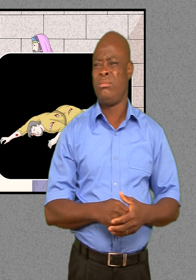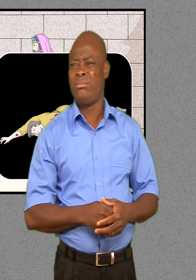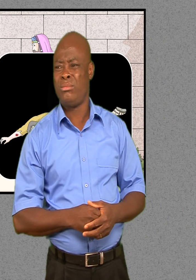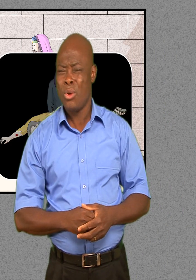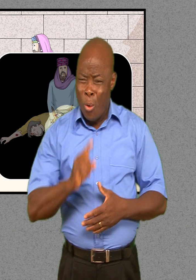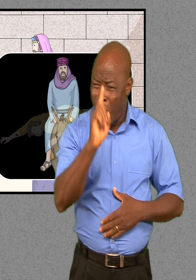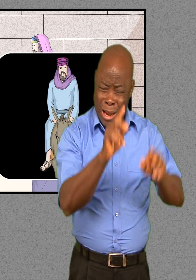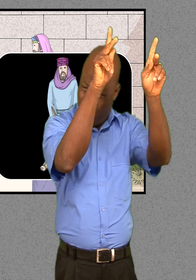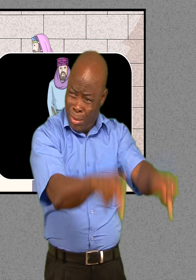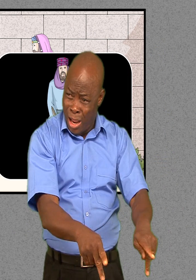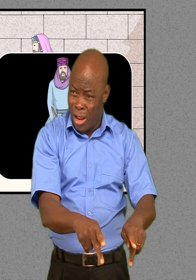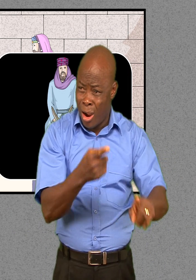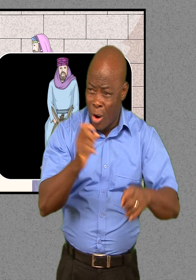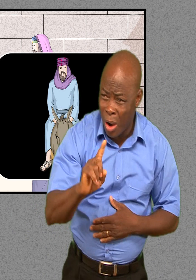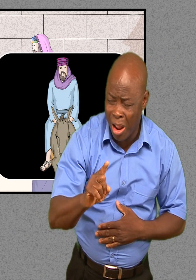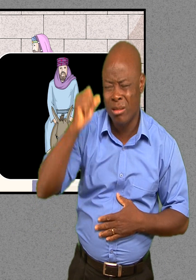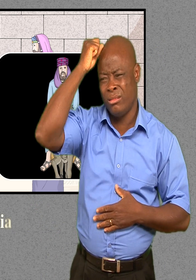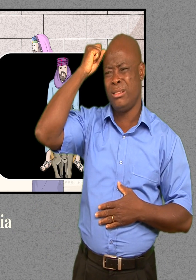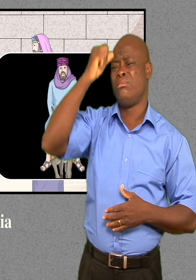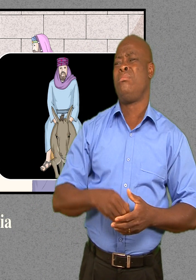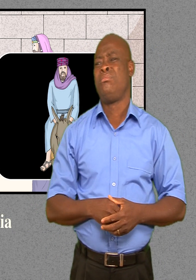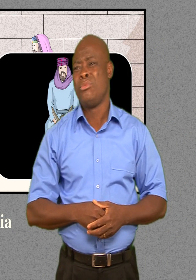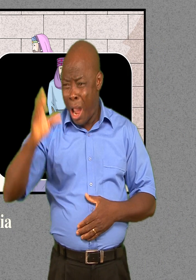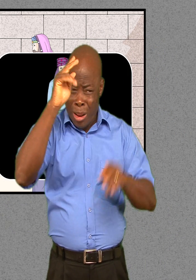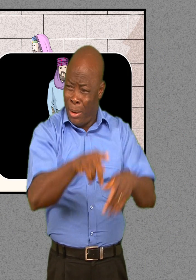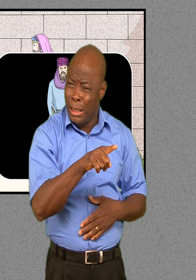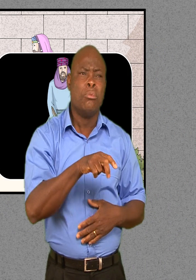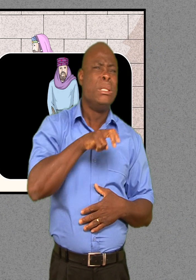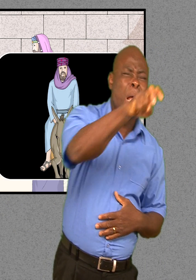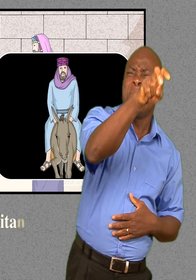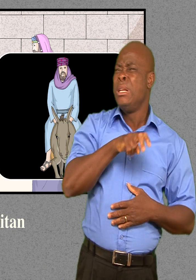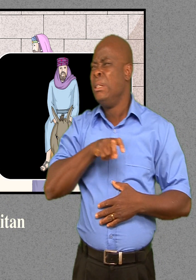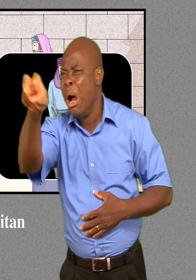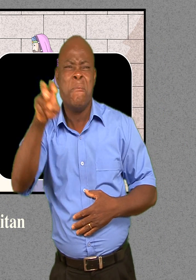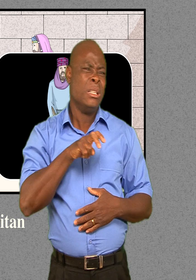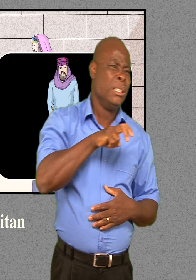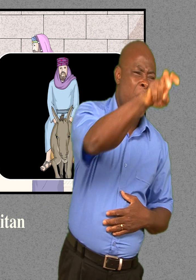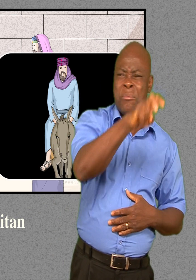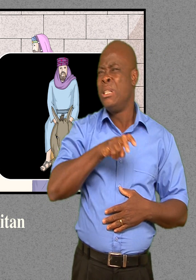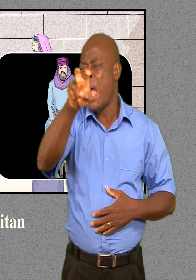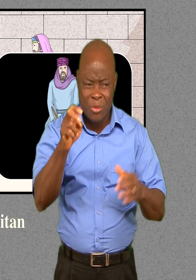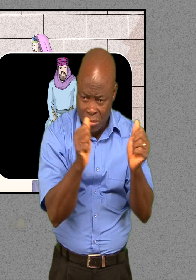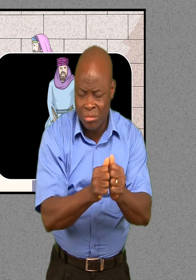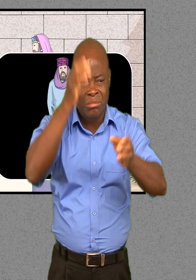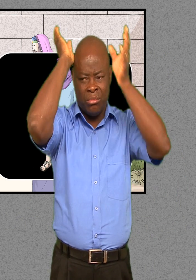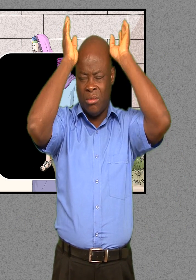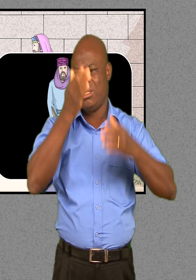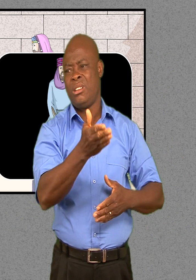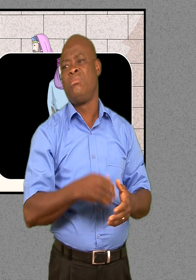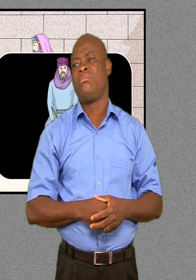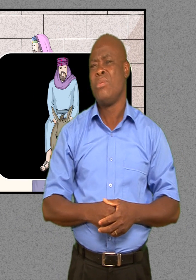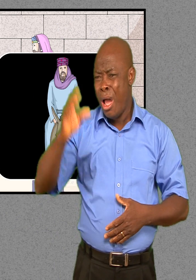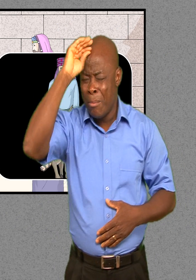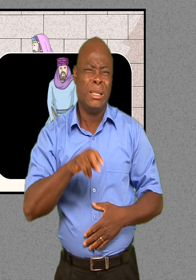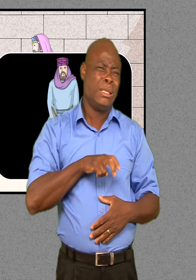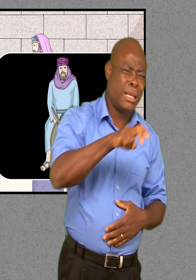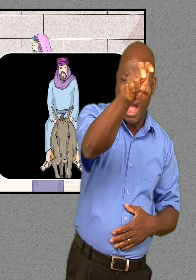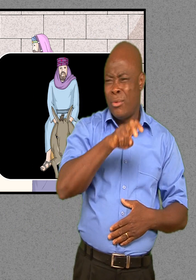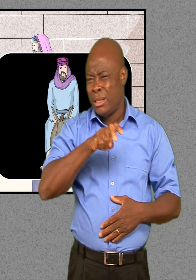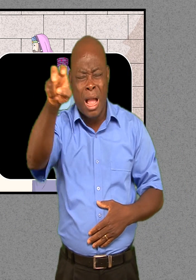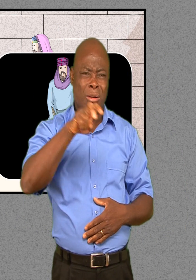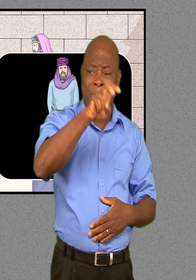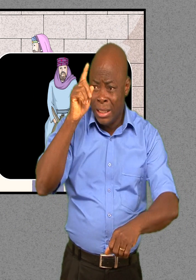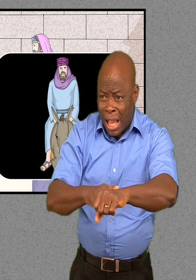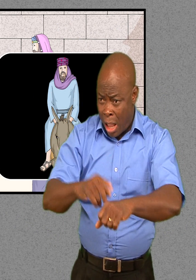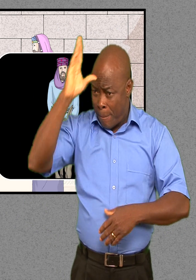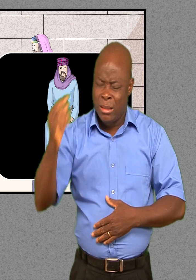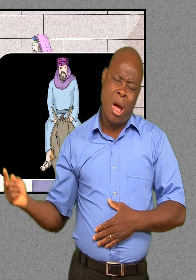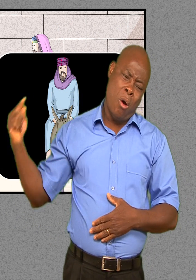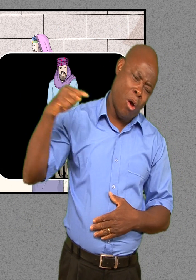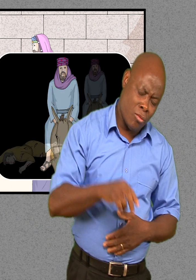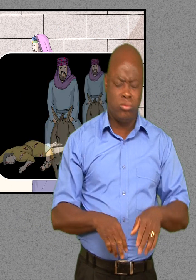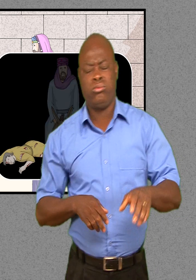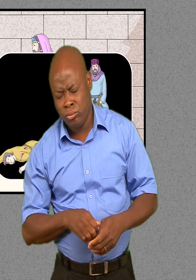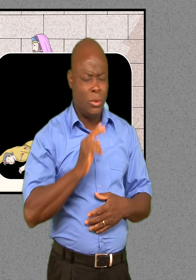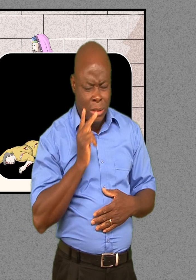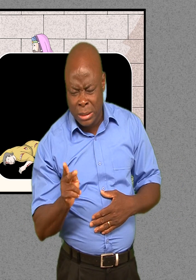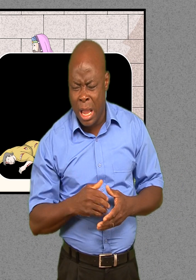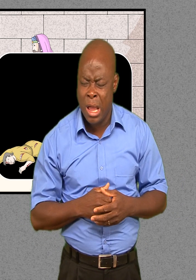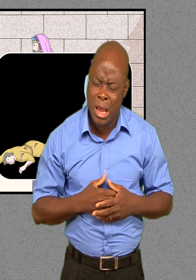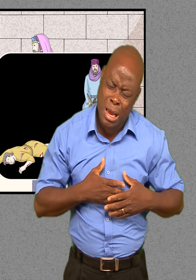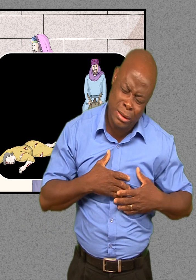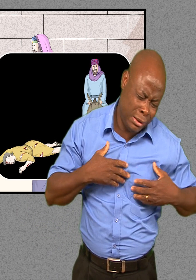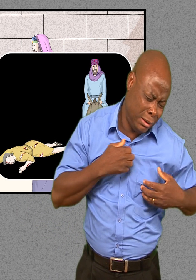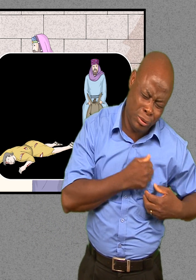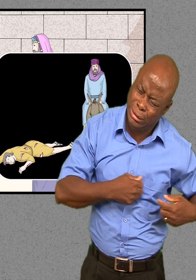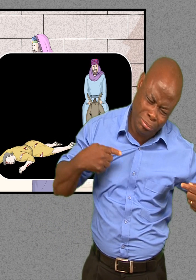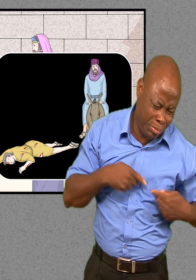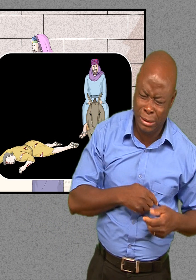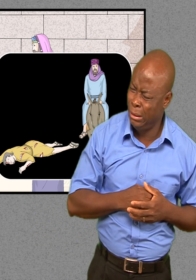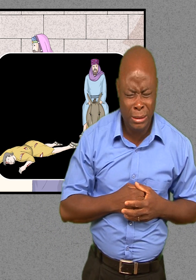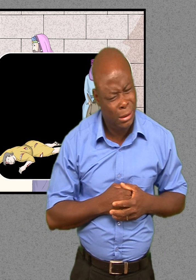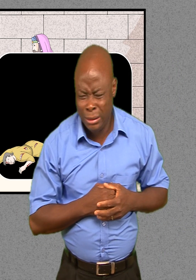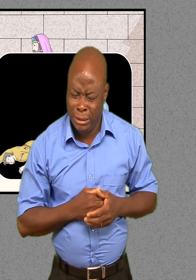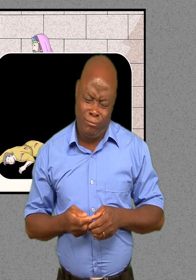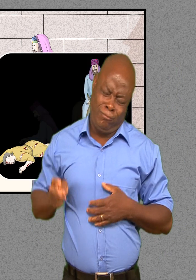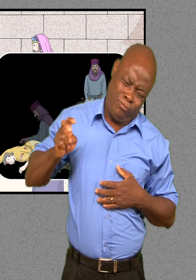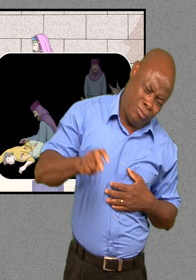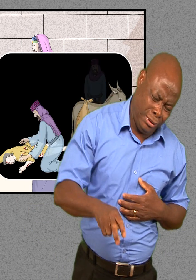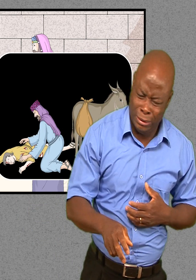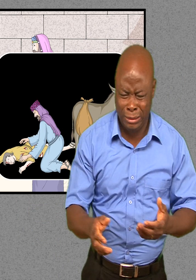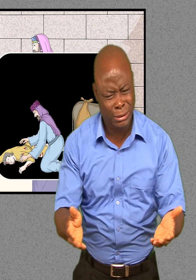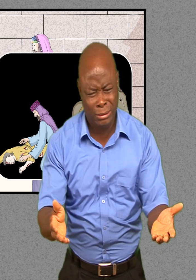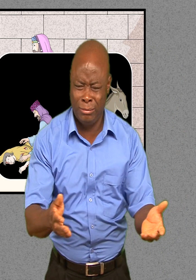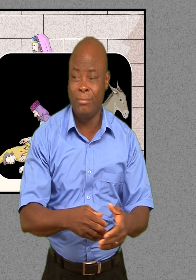But when a Samaritan on a journey came upon him, he looked at him and had compassion.